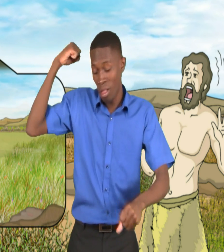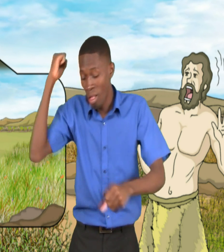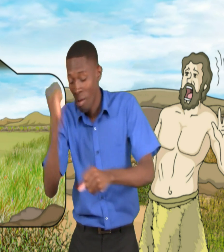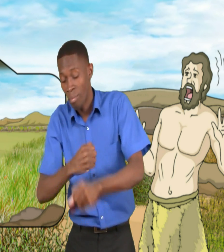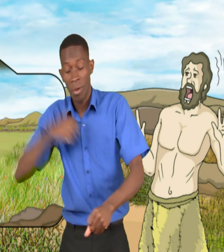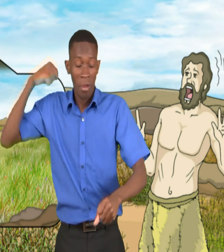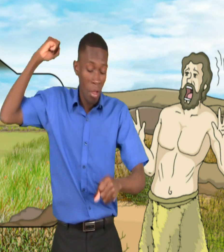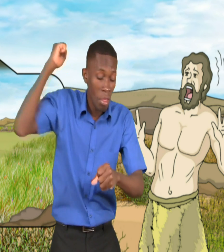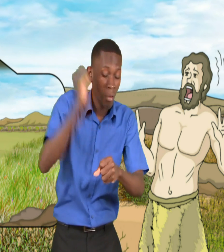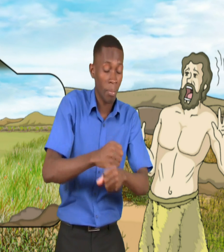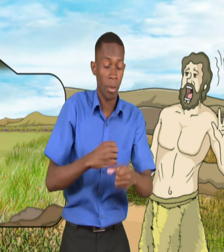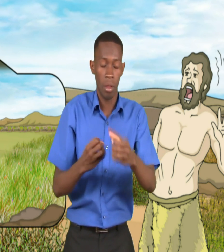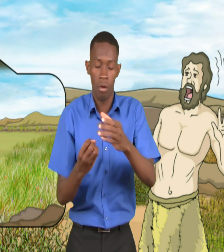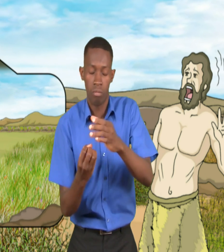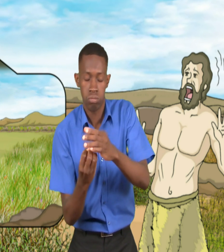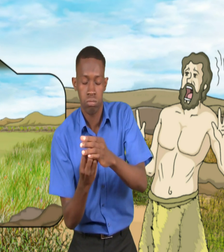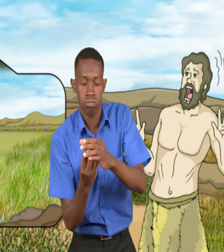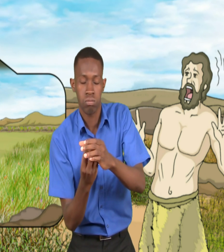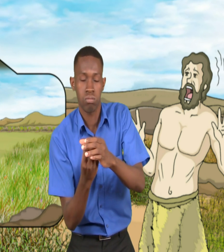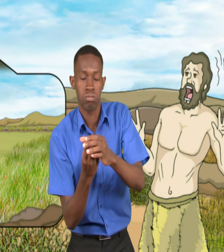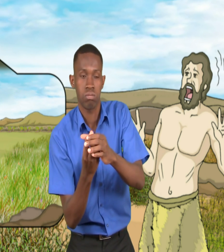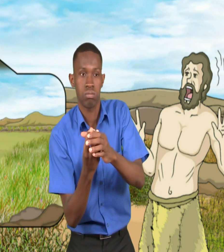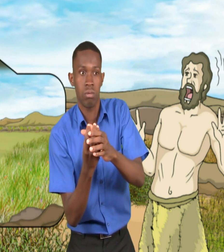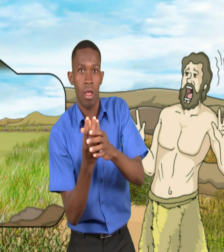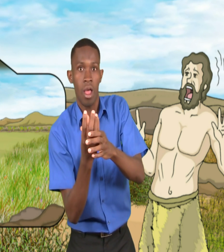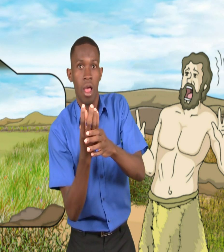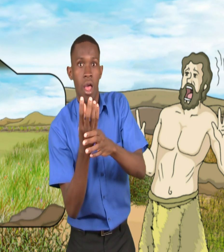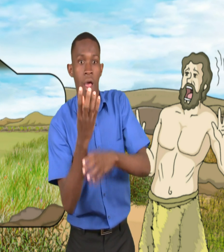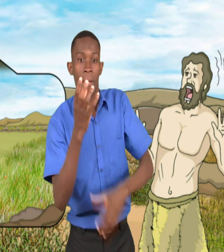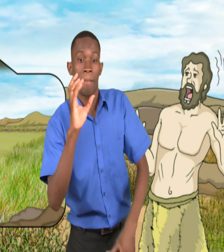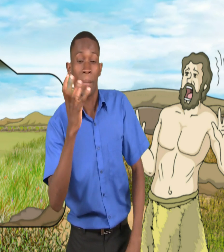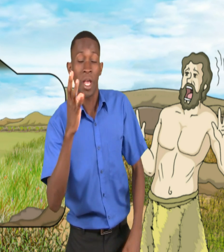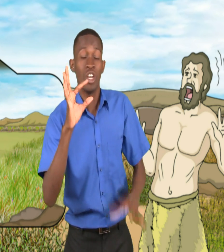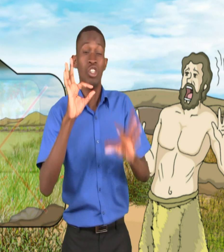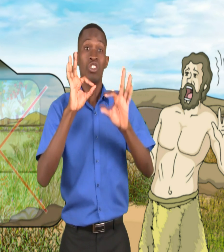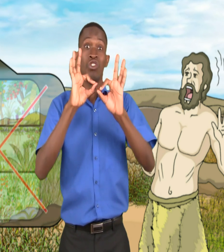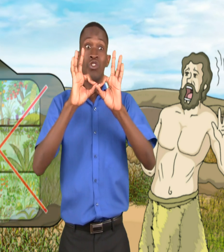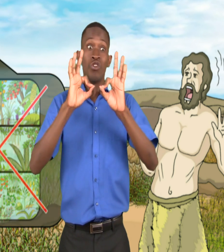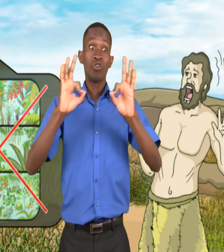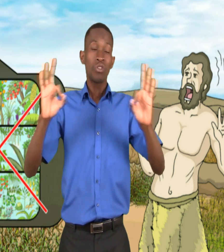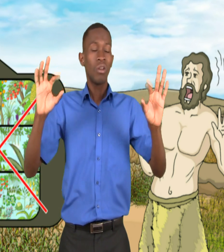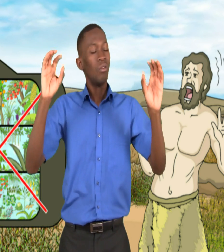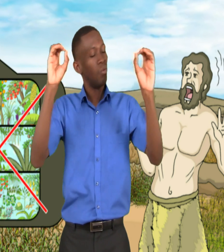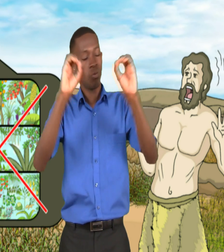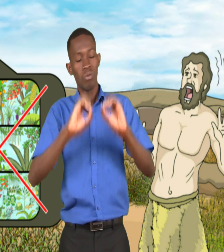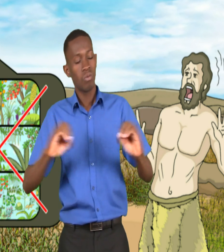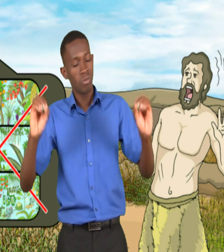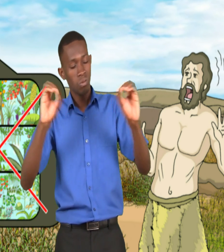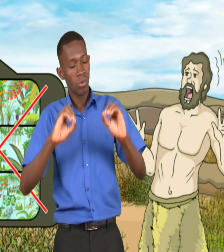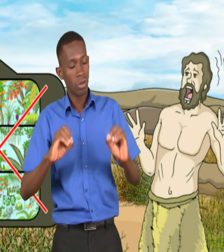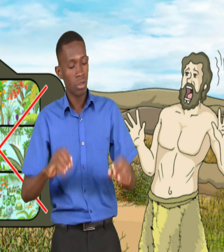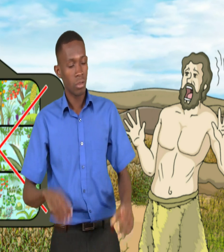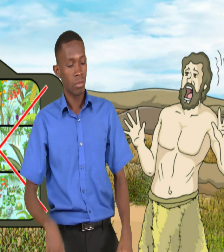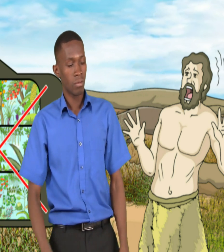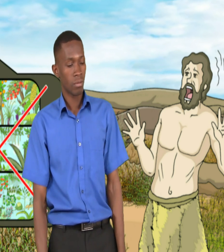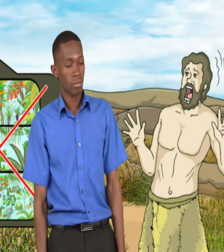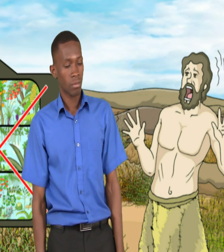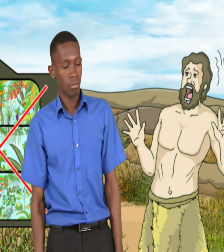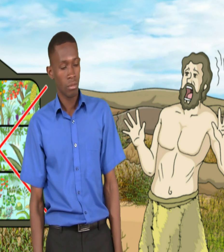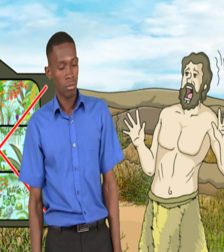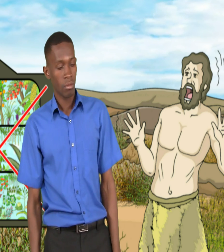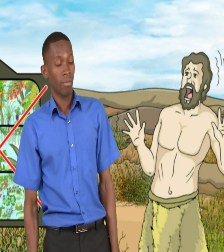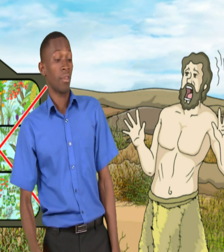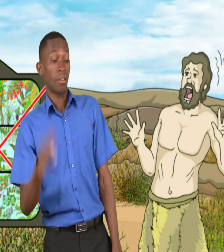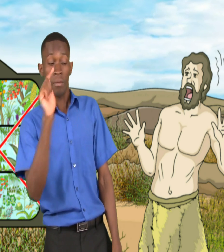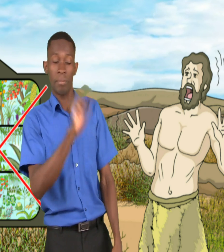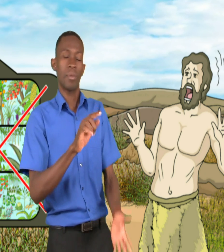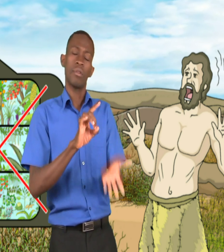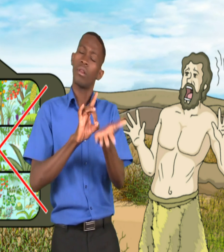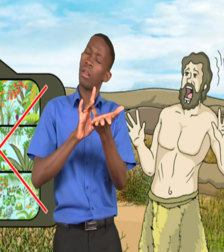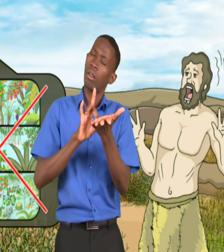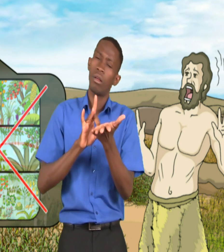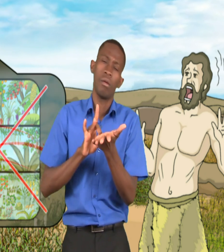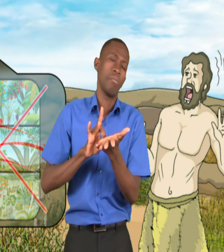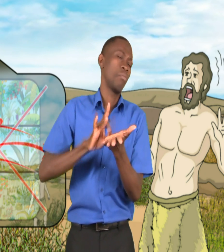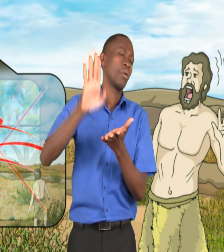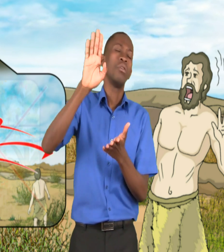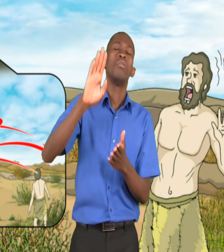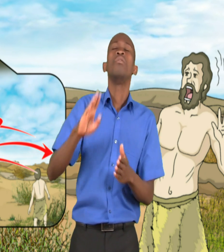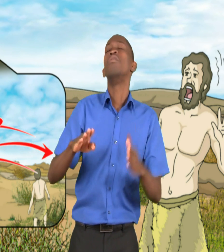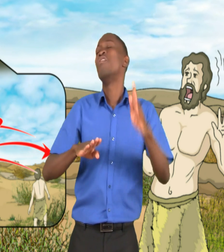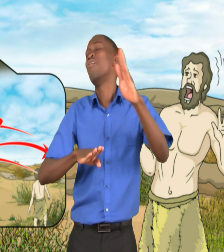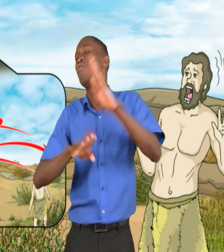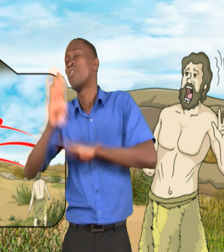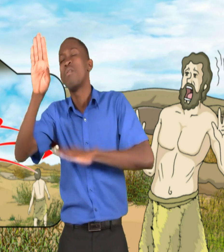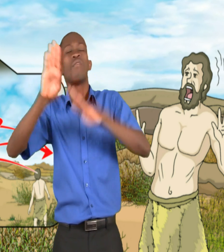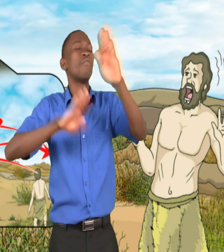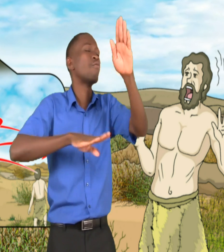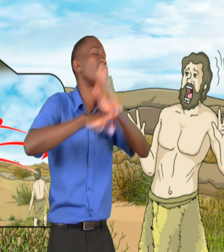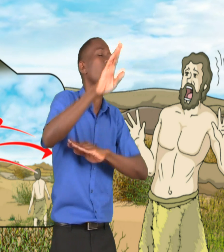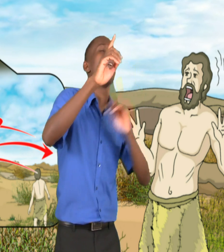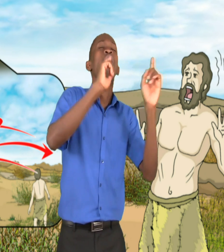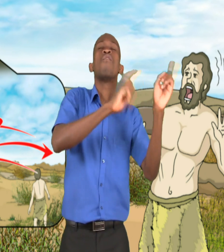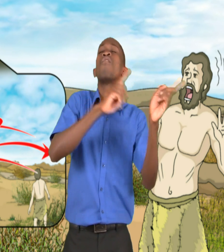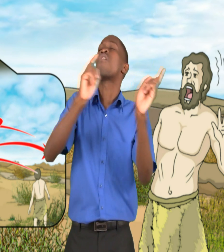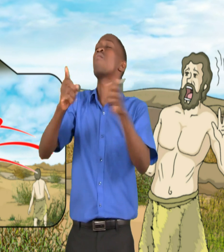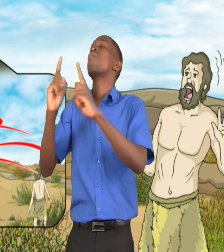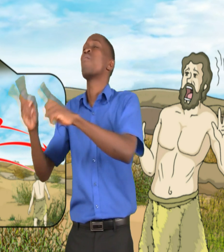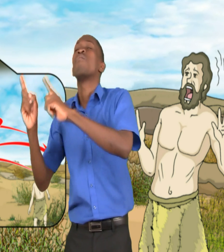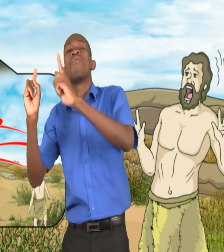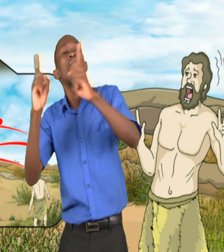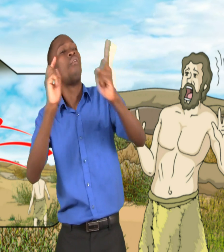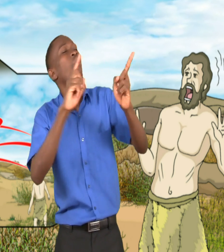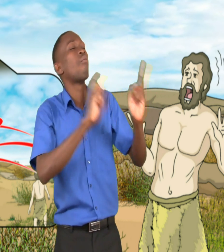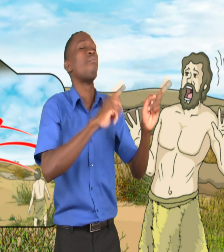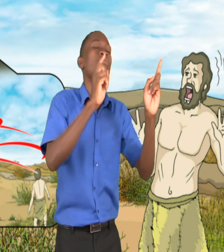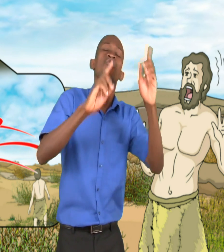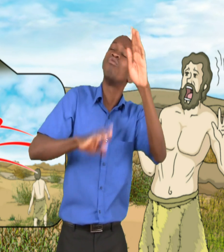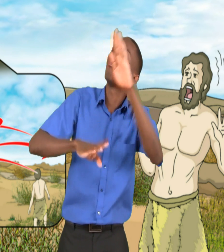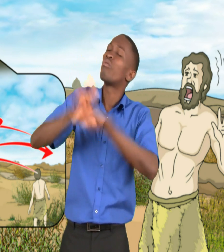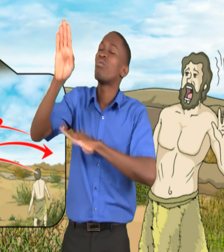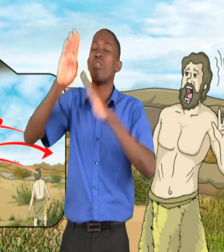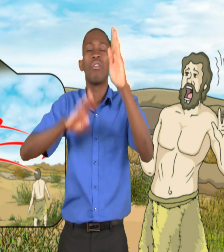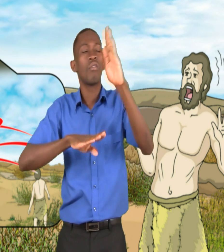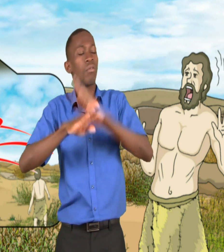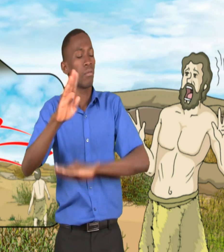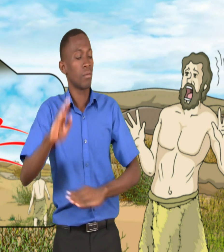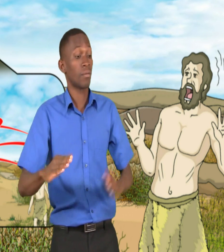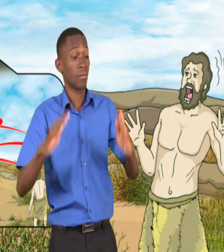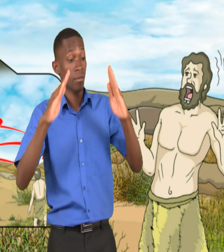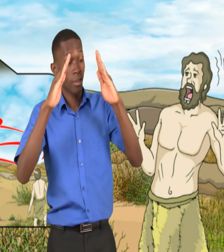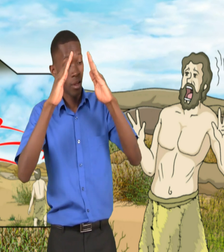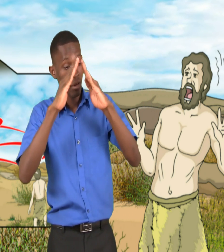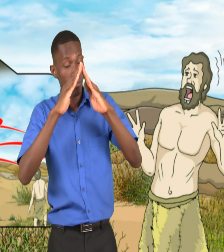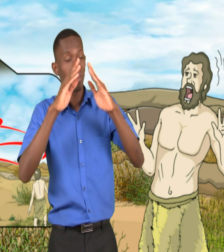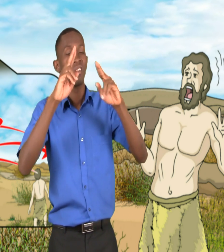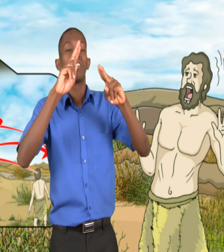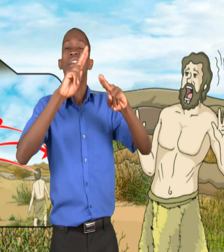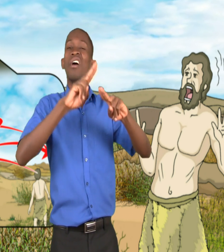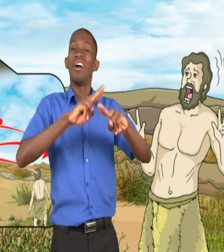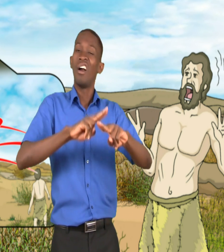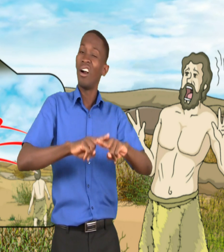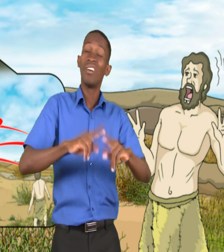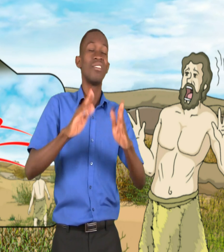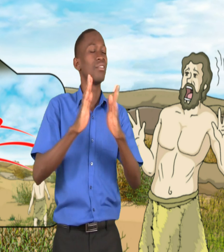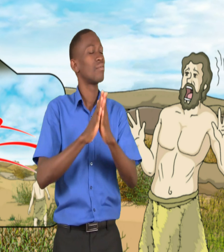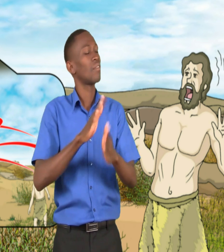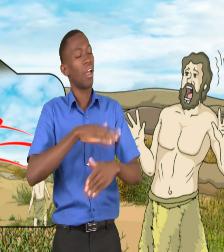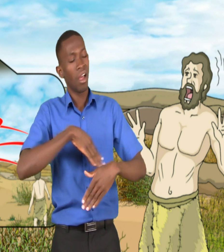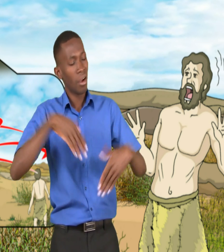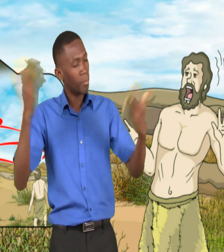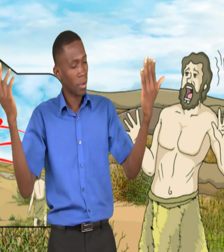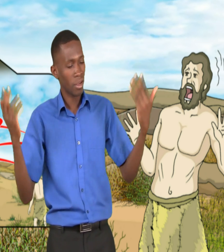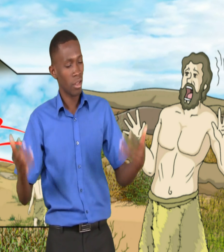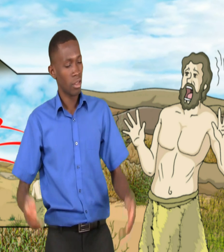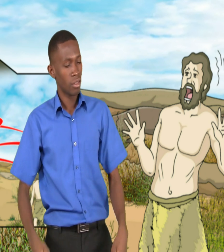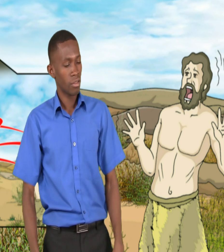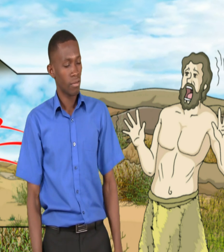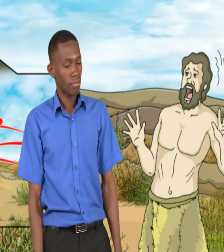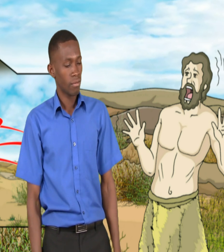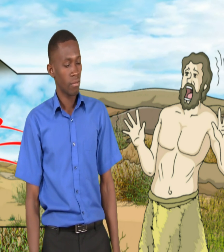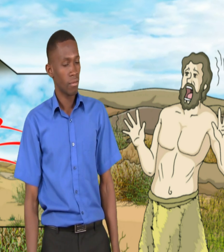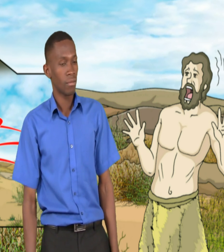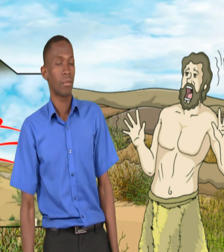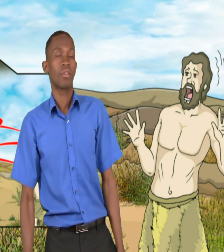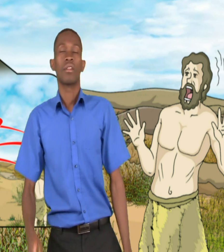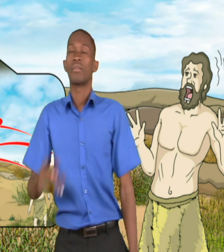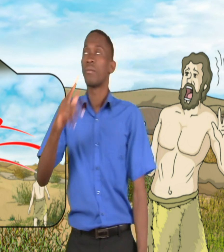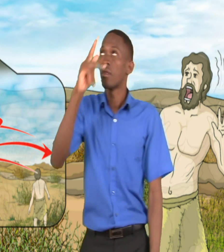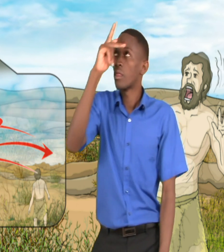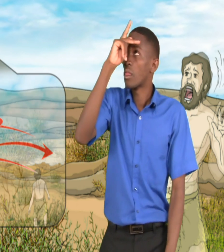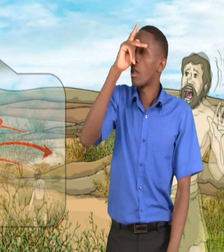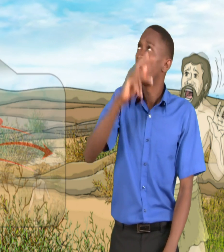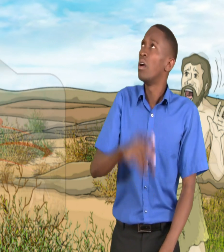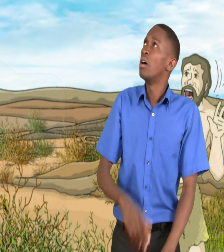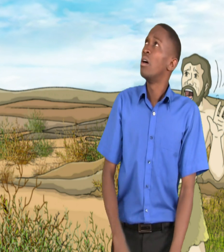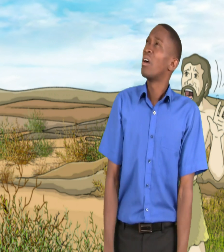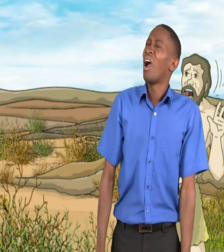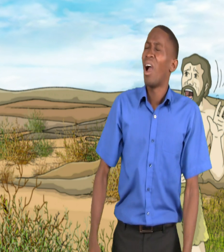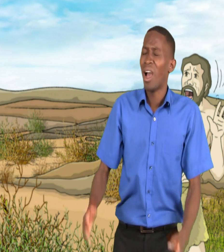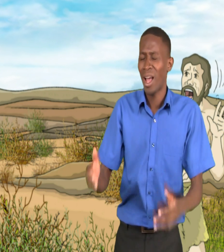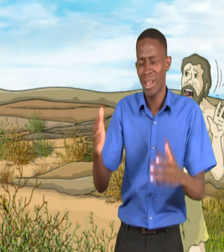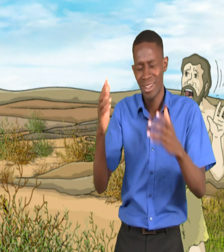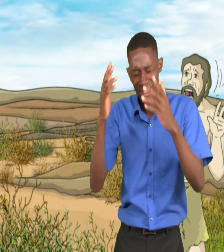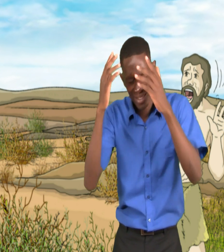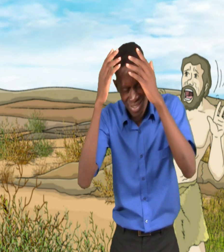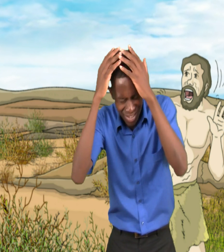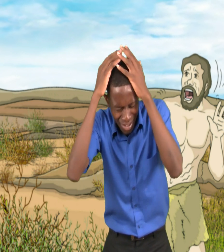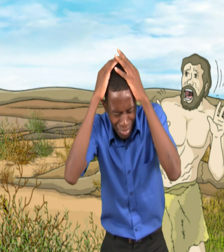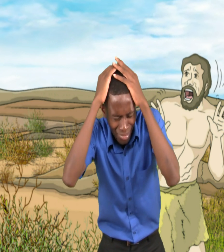When you till the ground, it will no longer yield its produce to you. You will be a fugitive and a wanderer on the earth.”